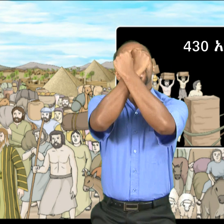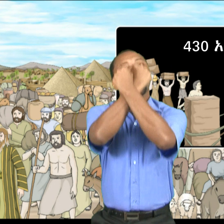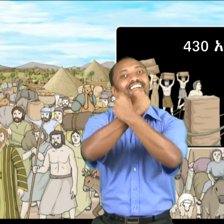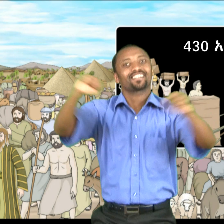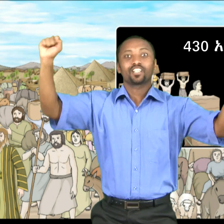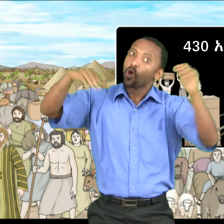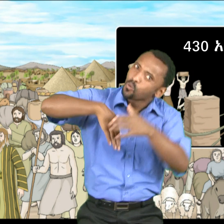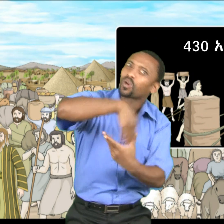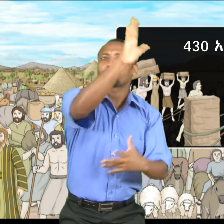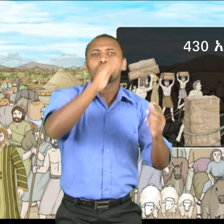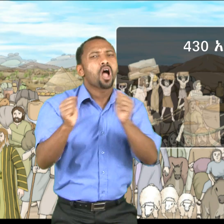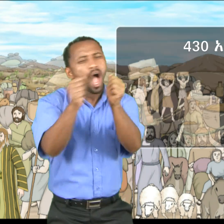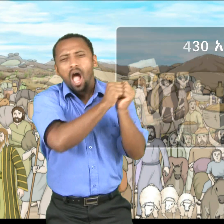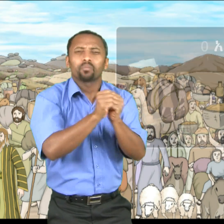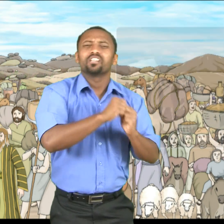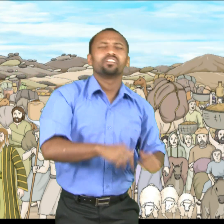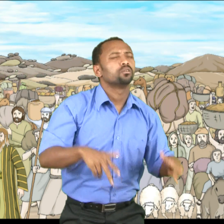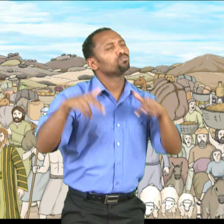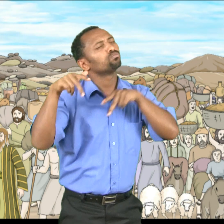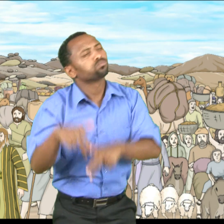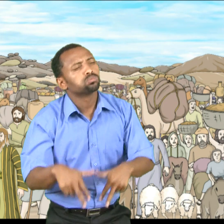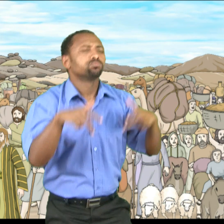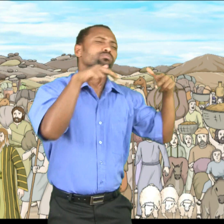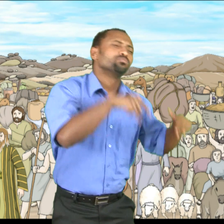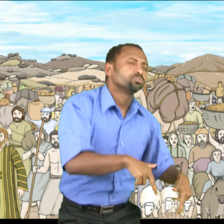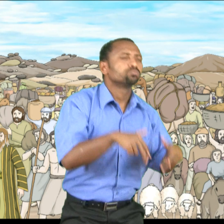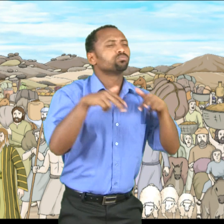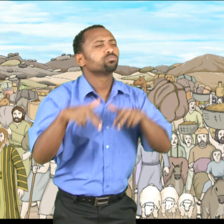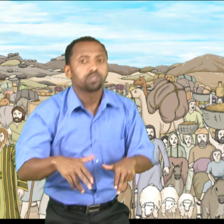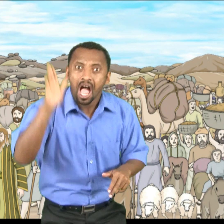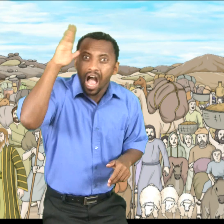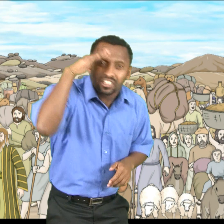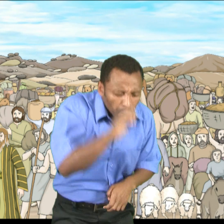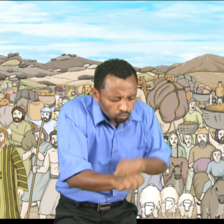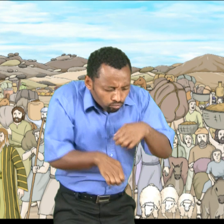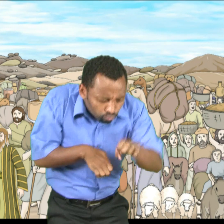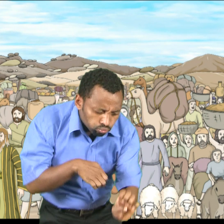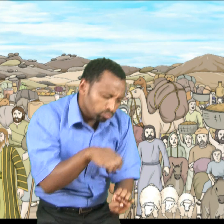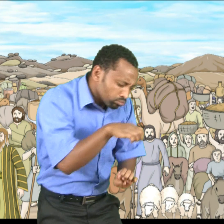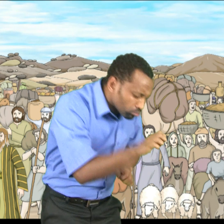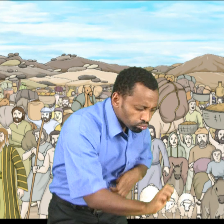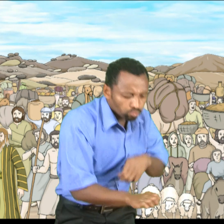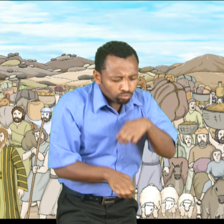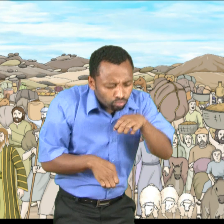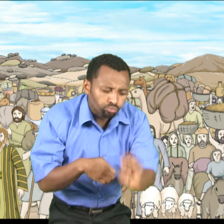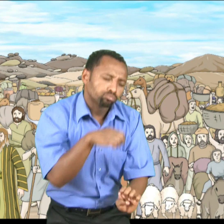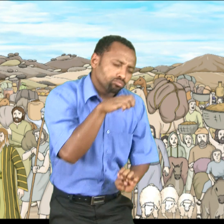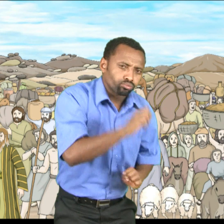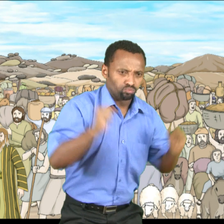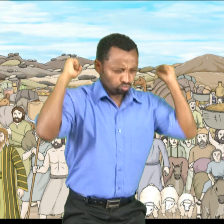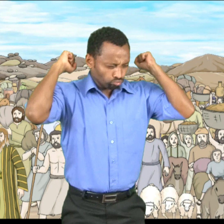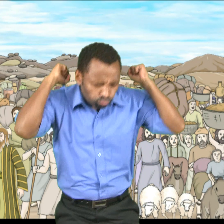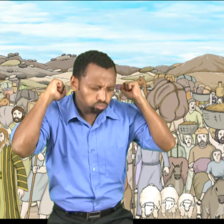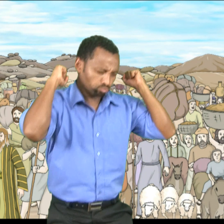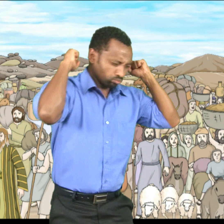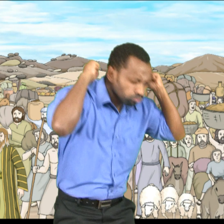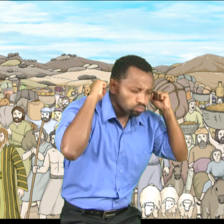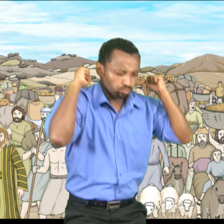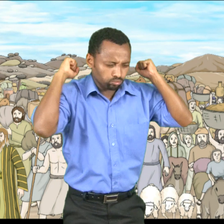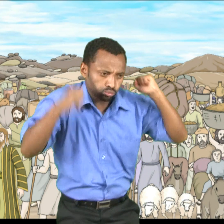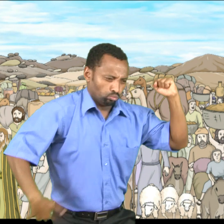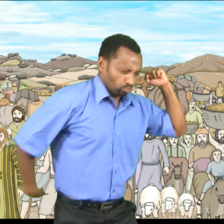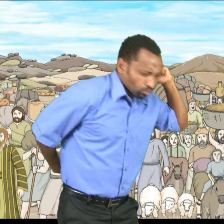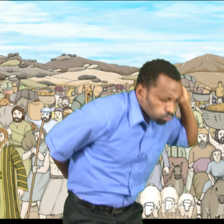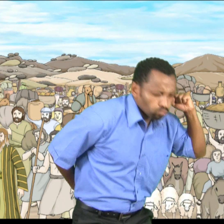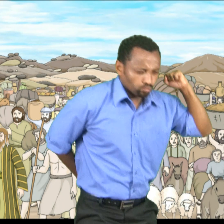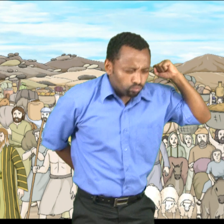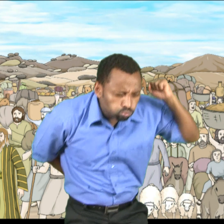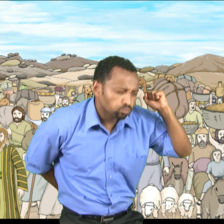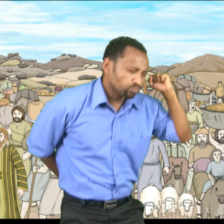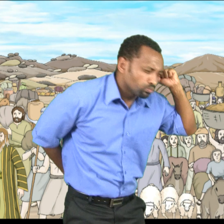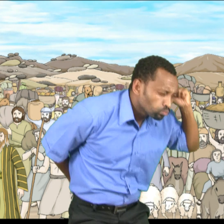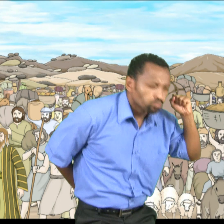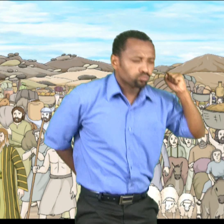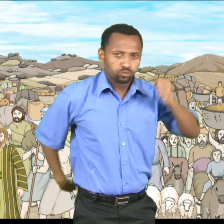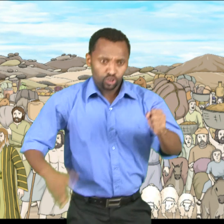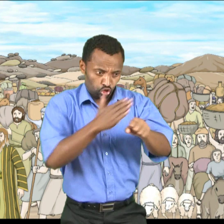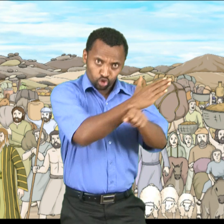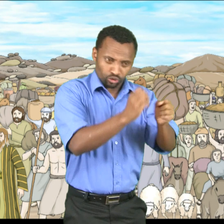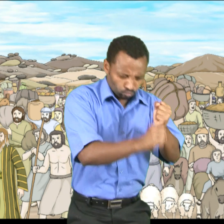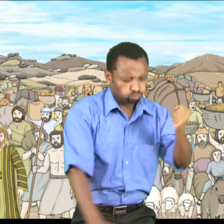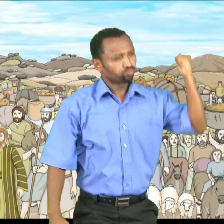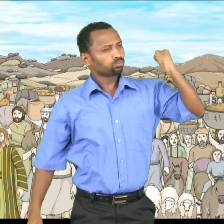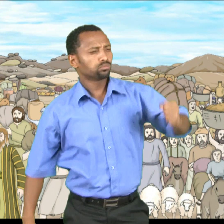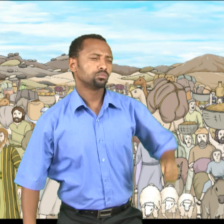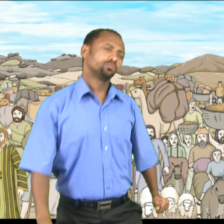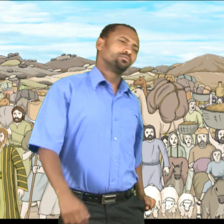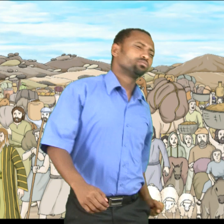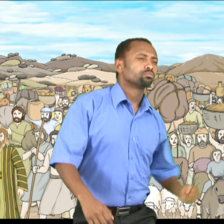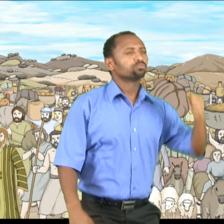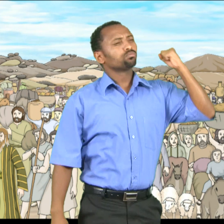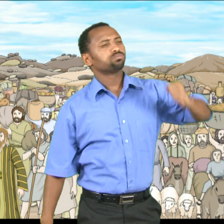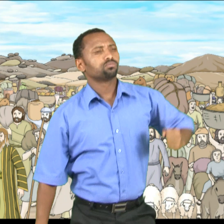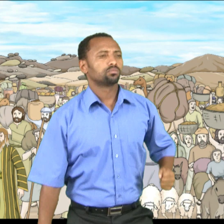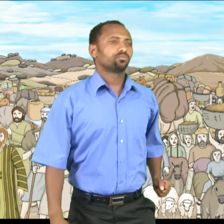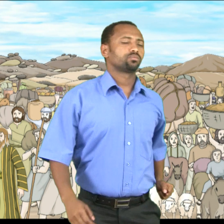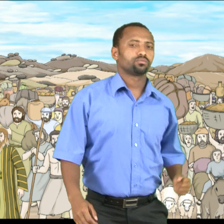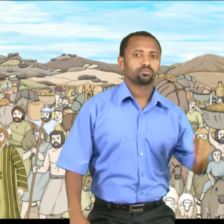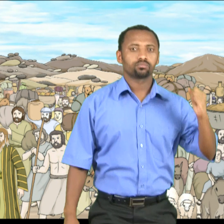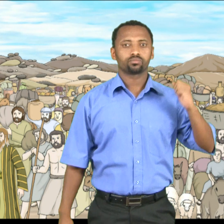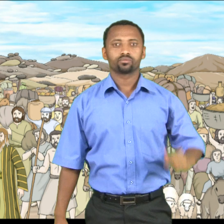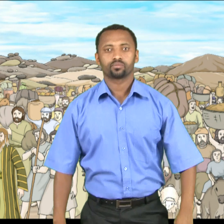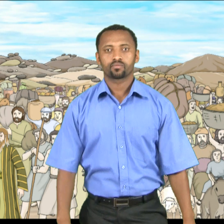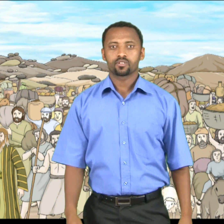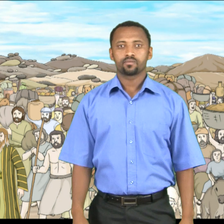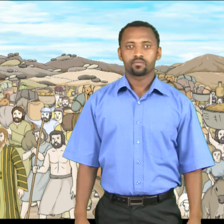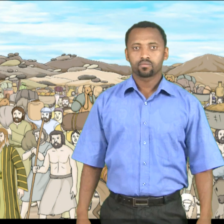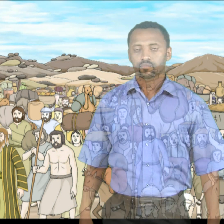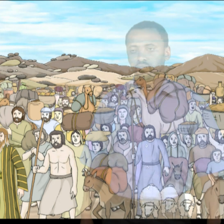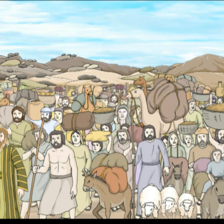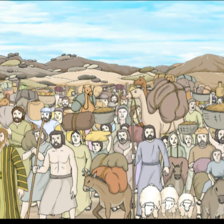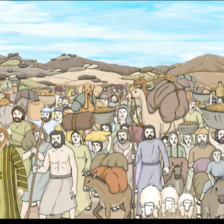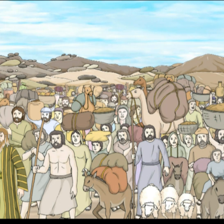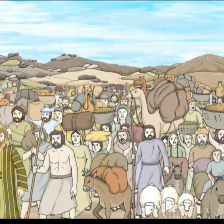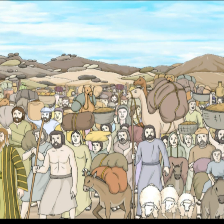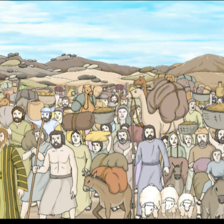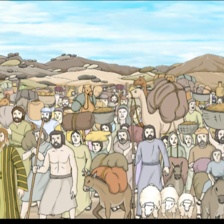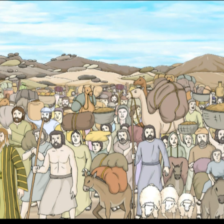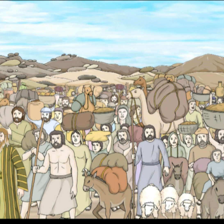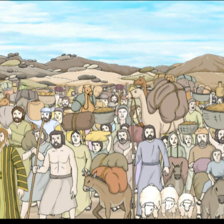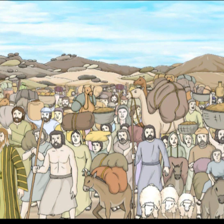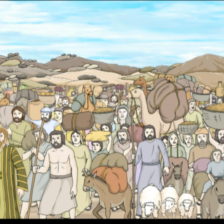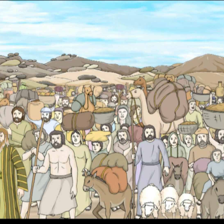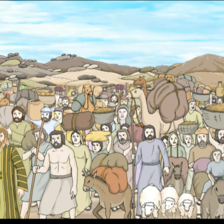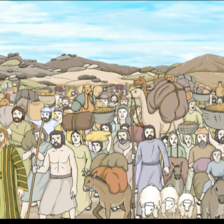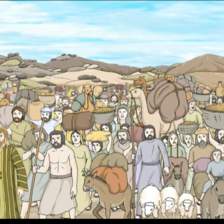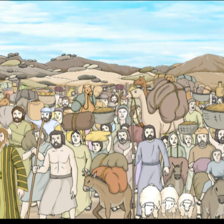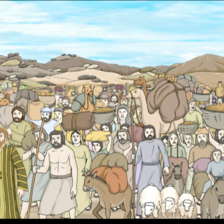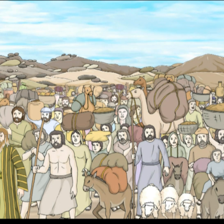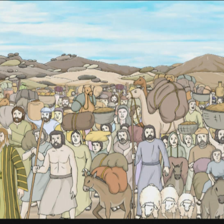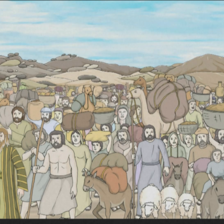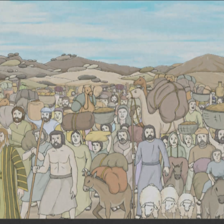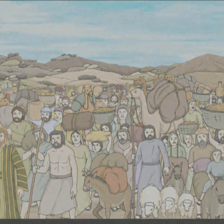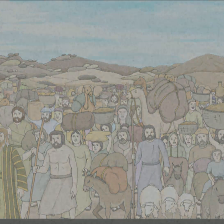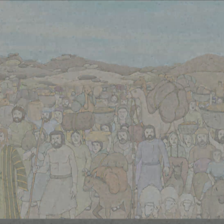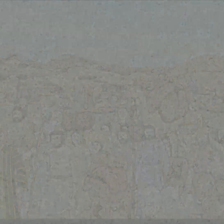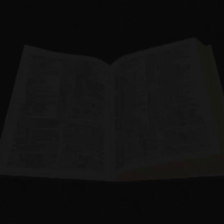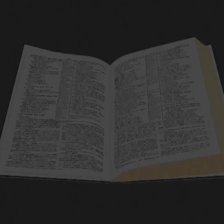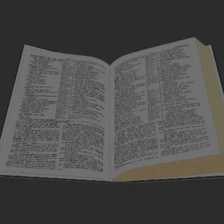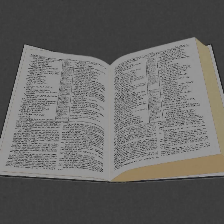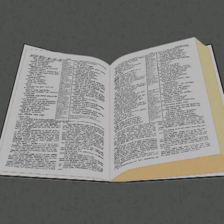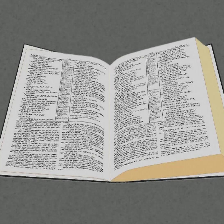At the end of the 430 years, to the very day, all the LORD’s divisions went out of the land of Egypt.